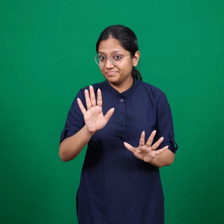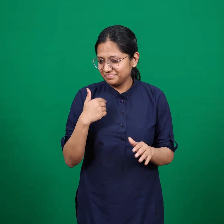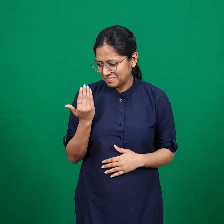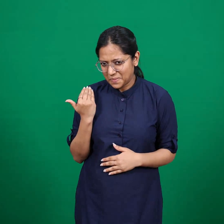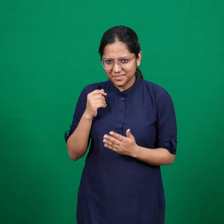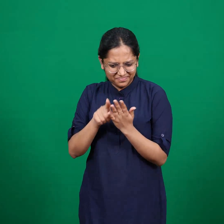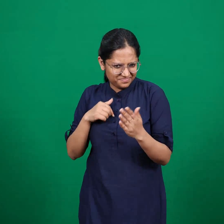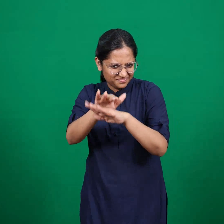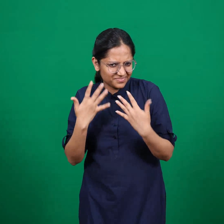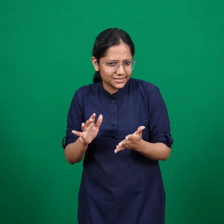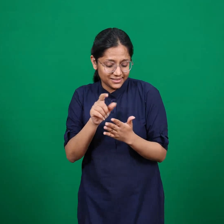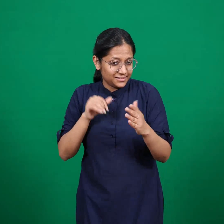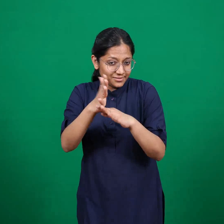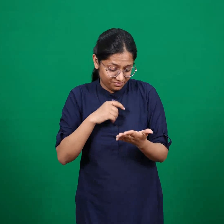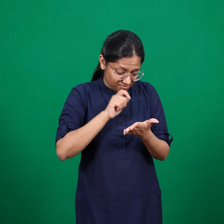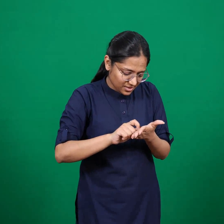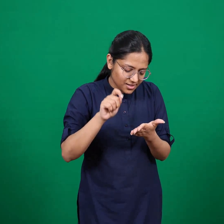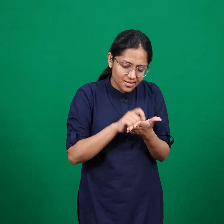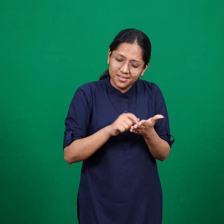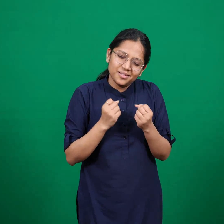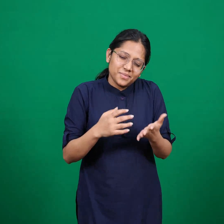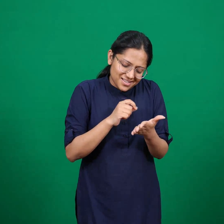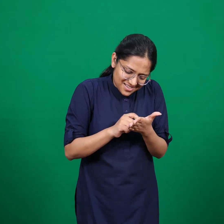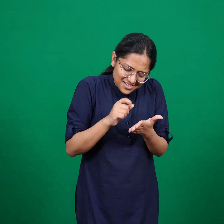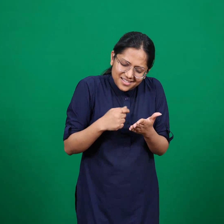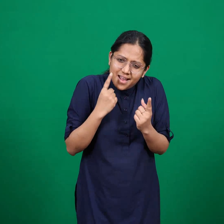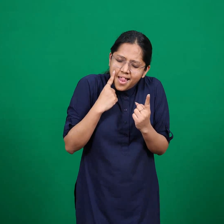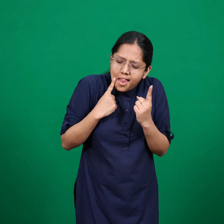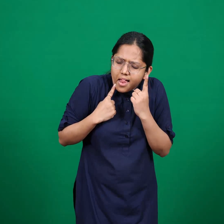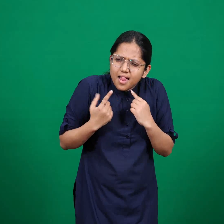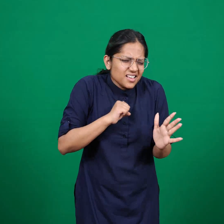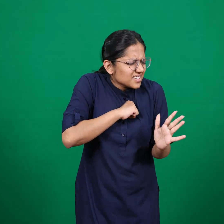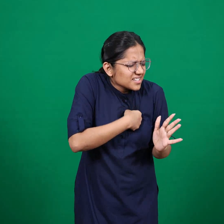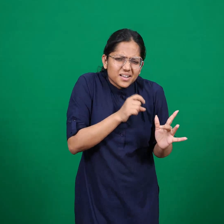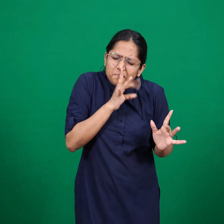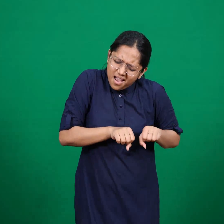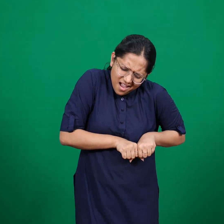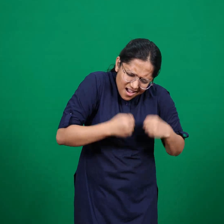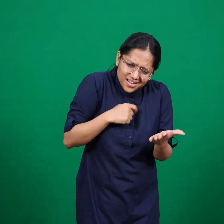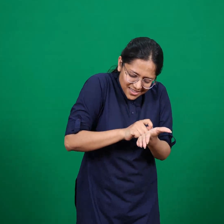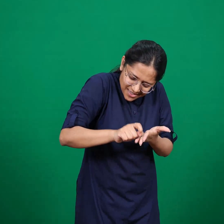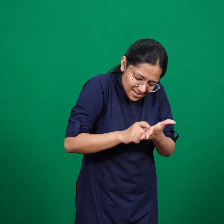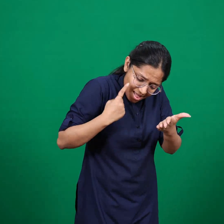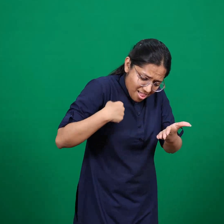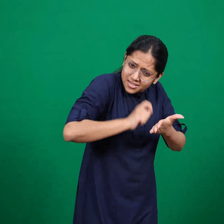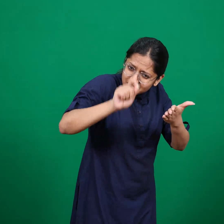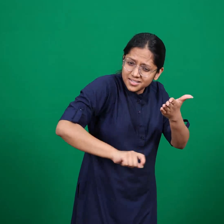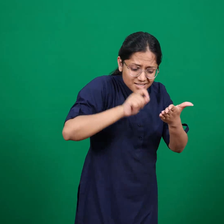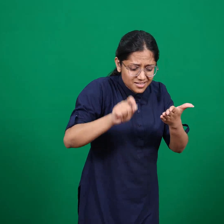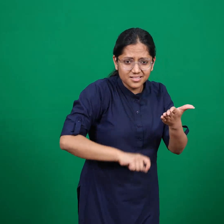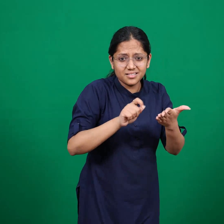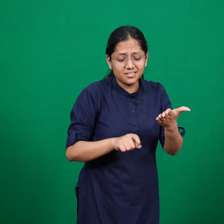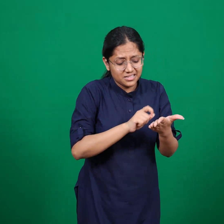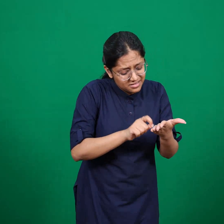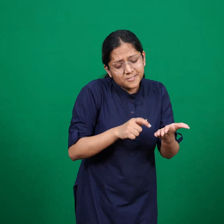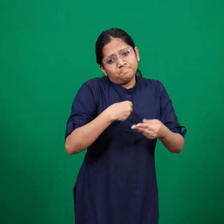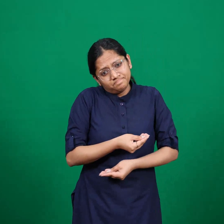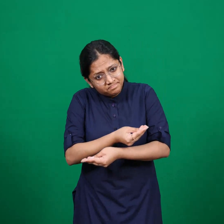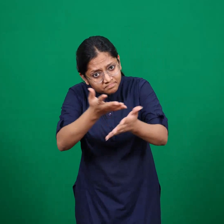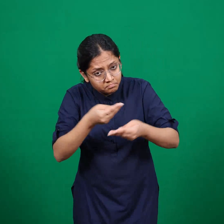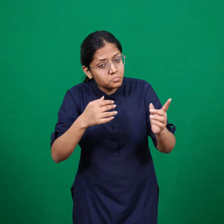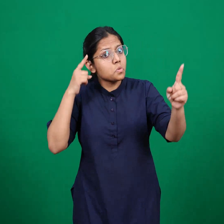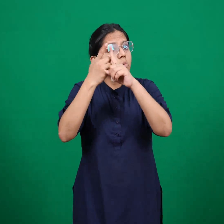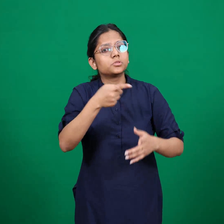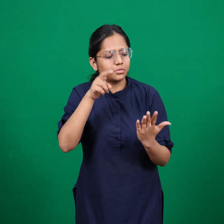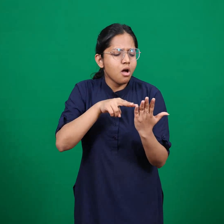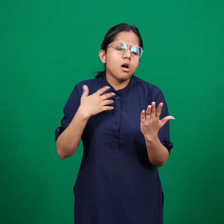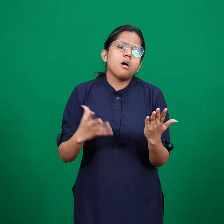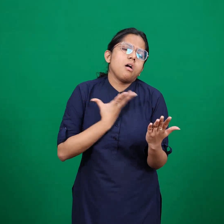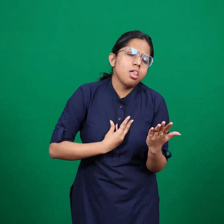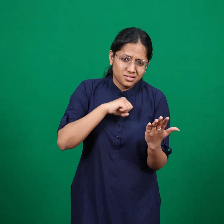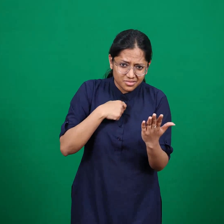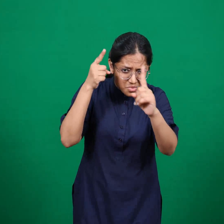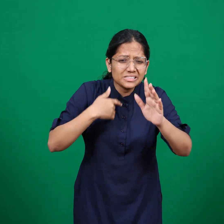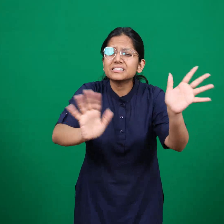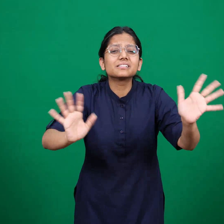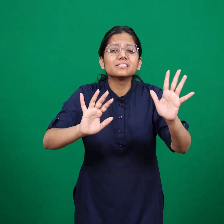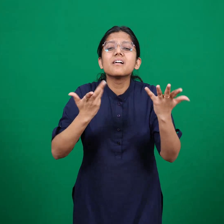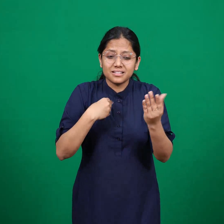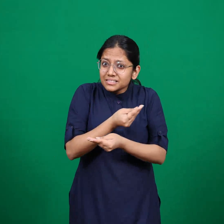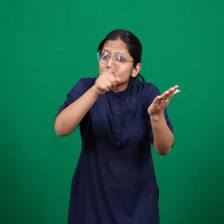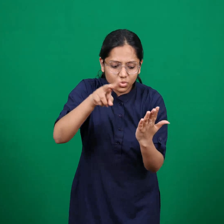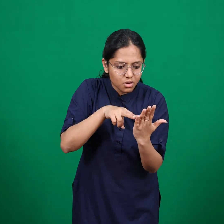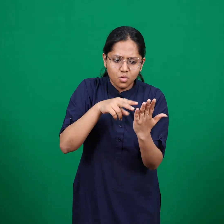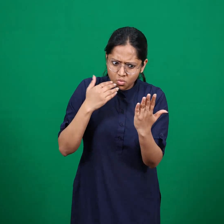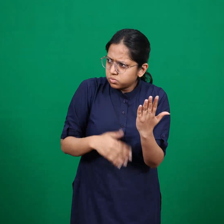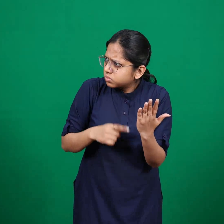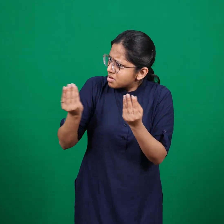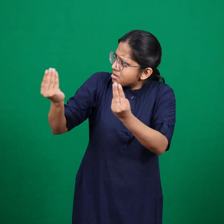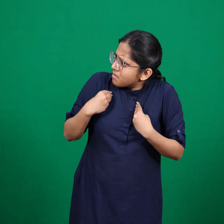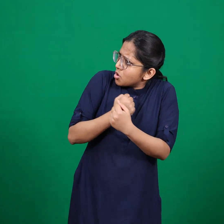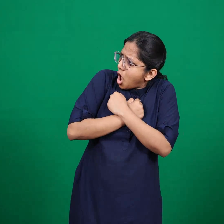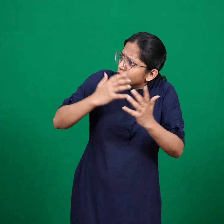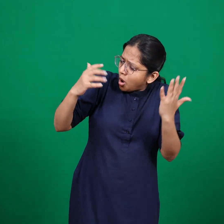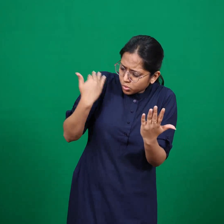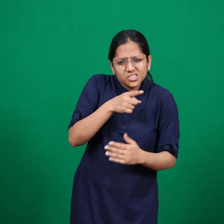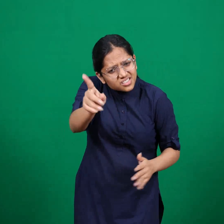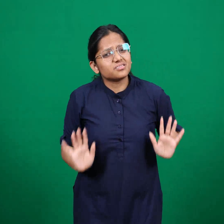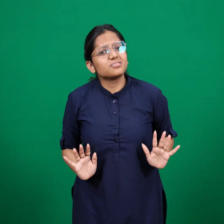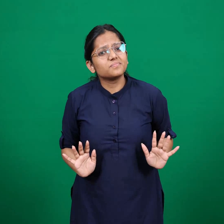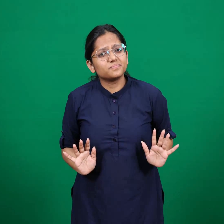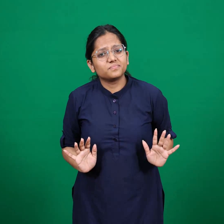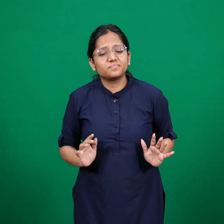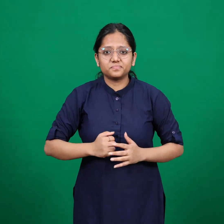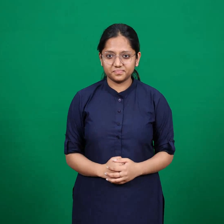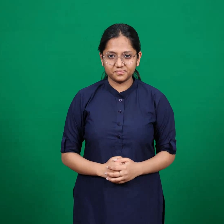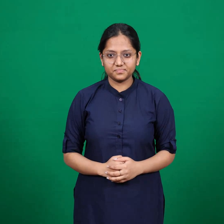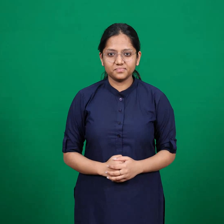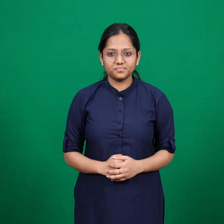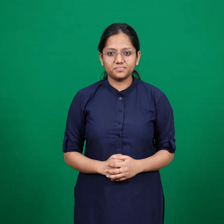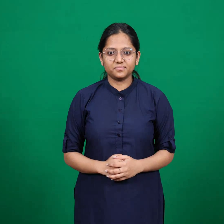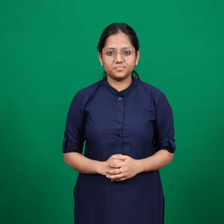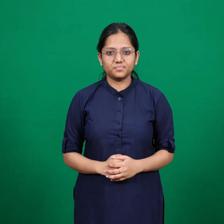For through many tears I wrote you out of great distress and anguish of heart, not to grieve you but to let you know how much I love you.